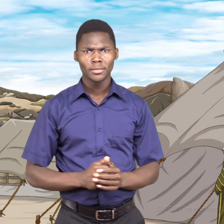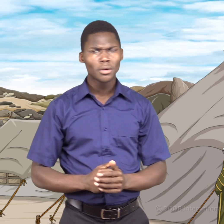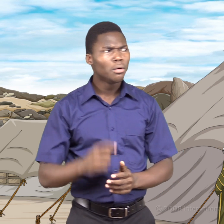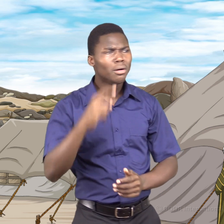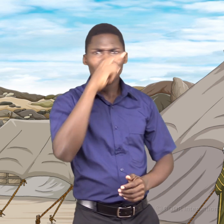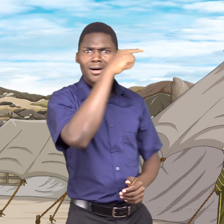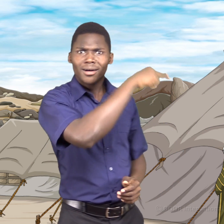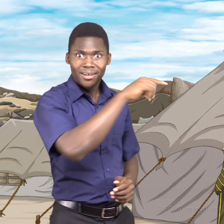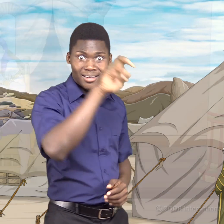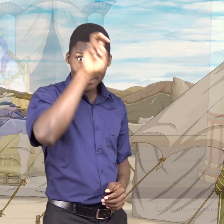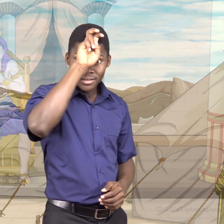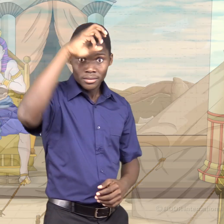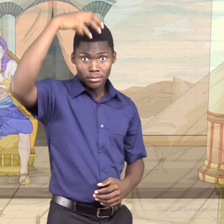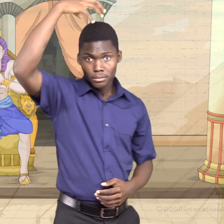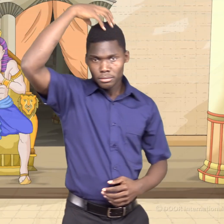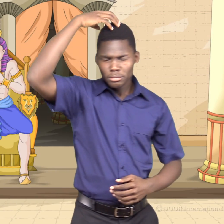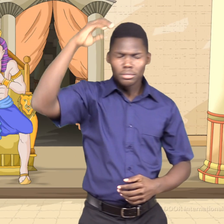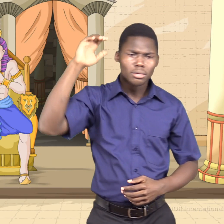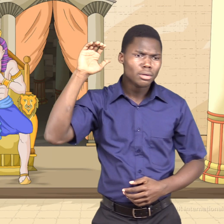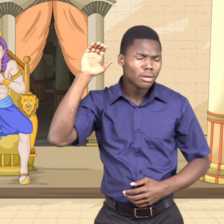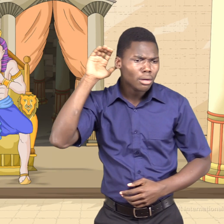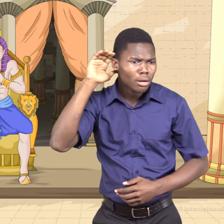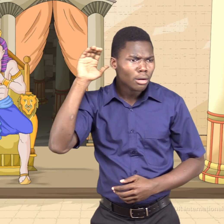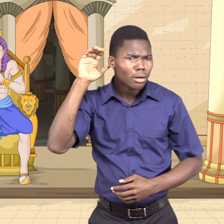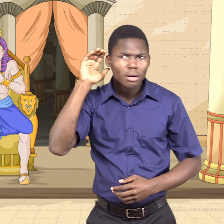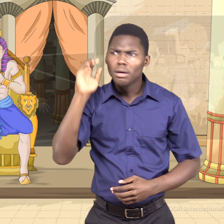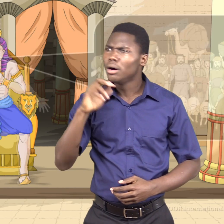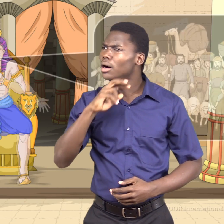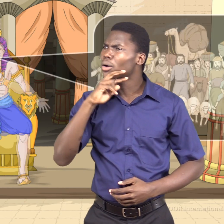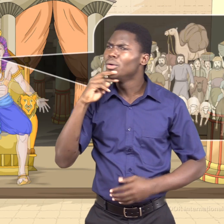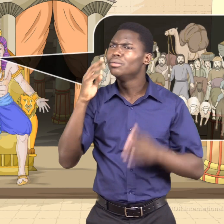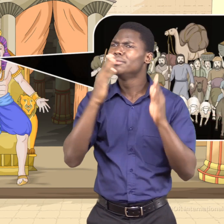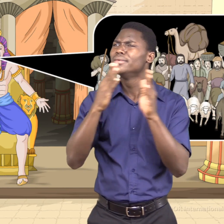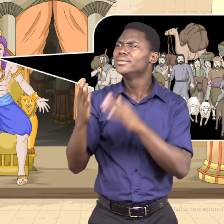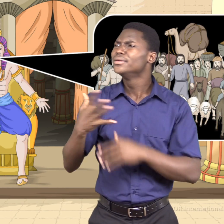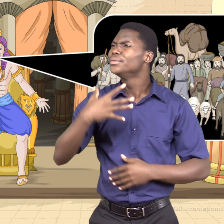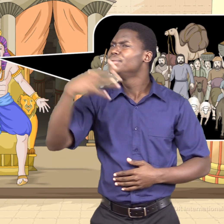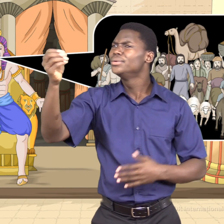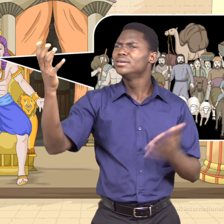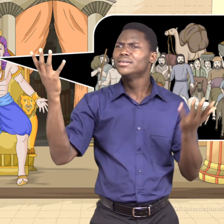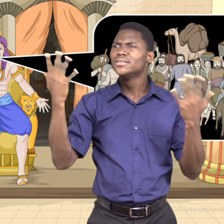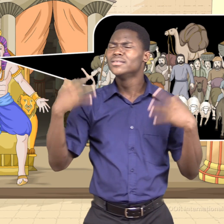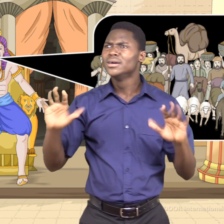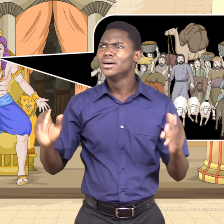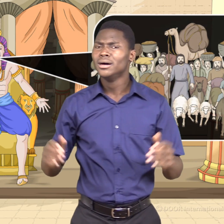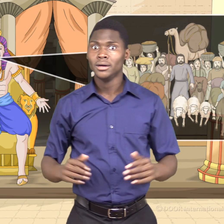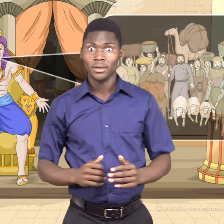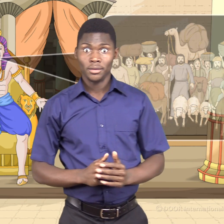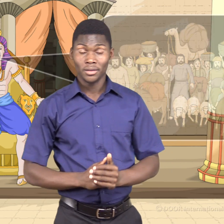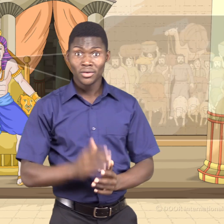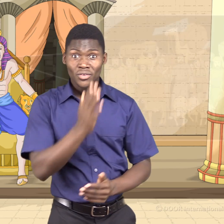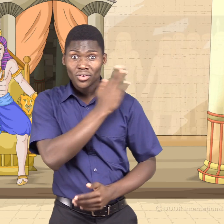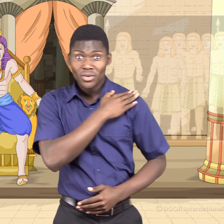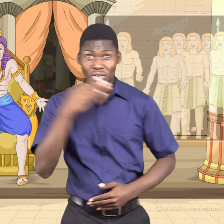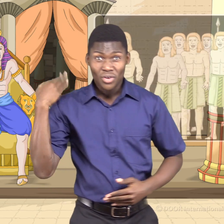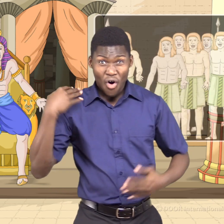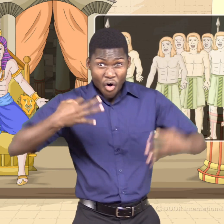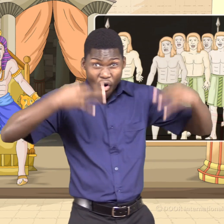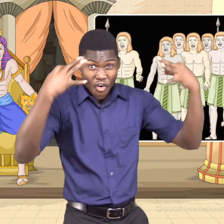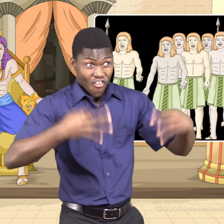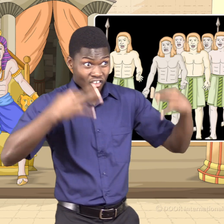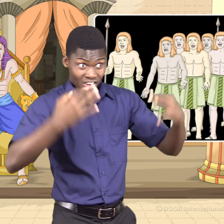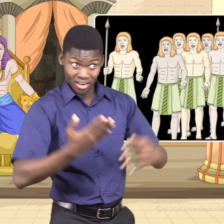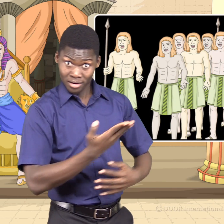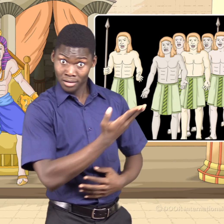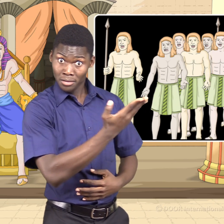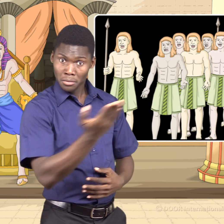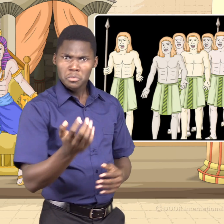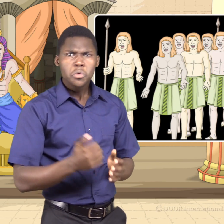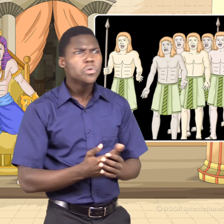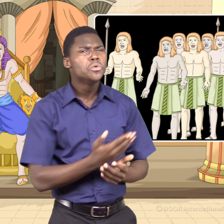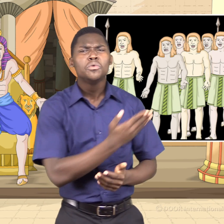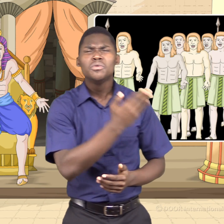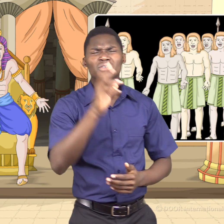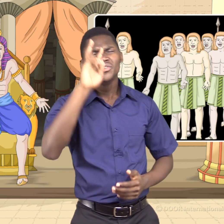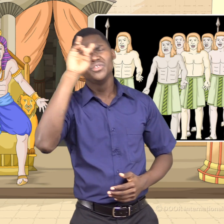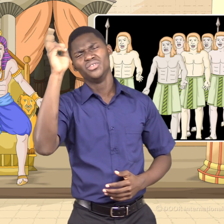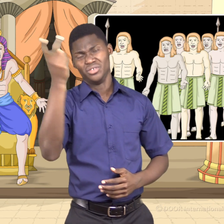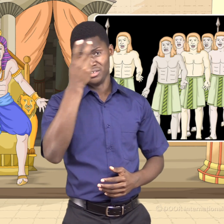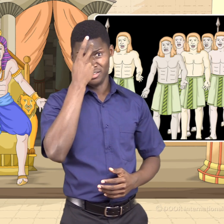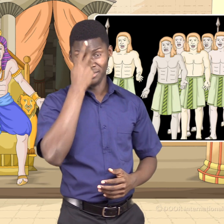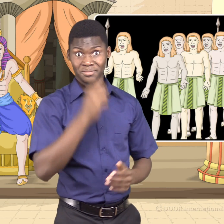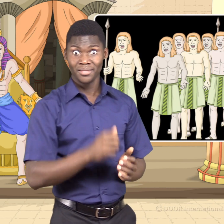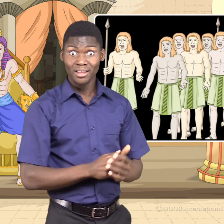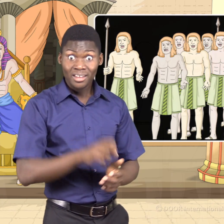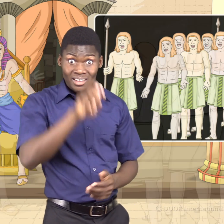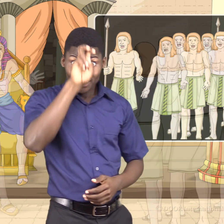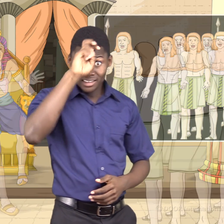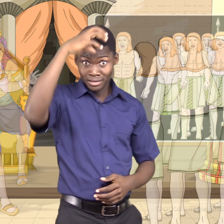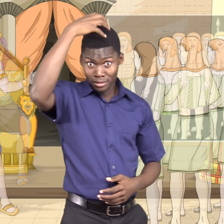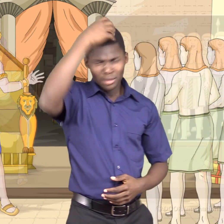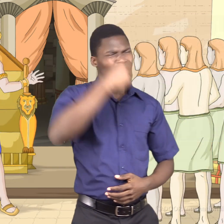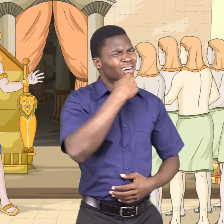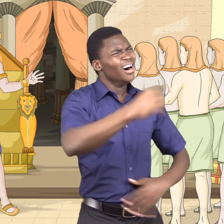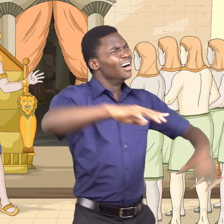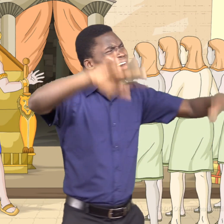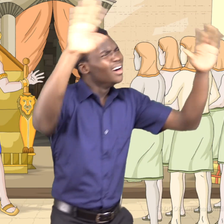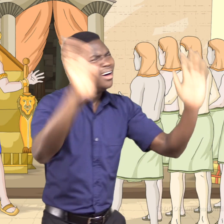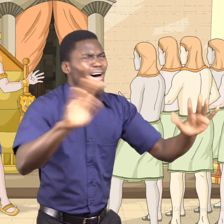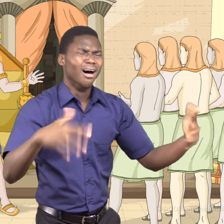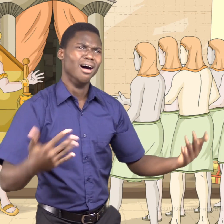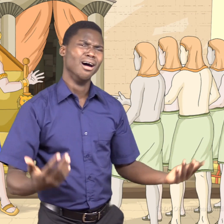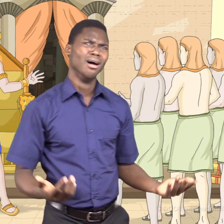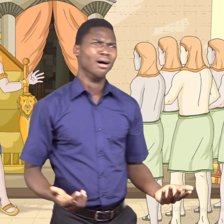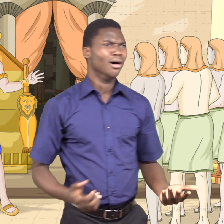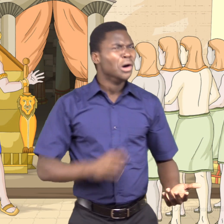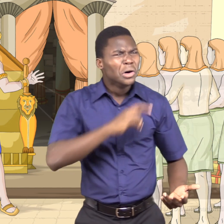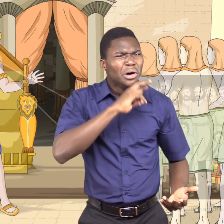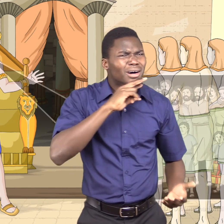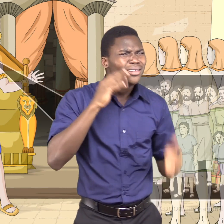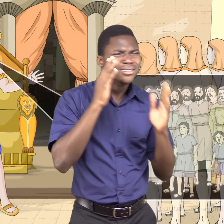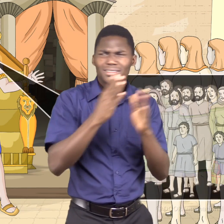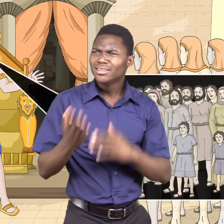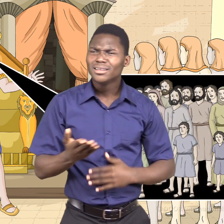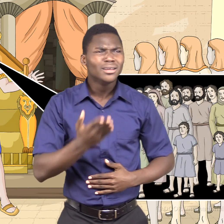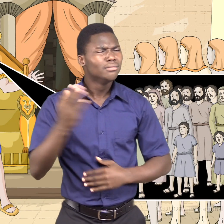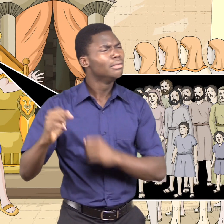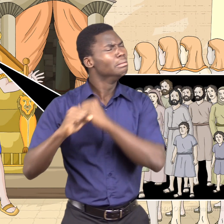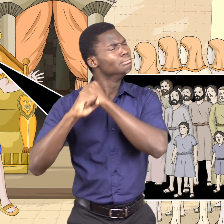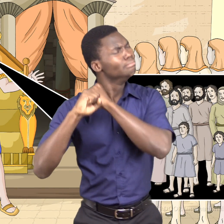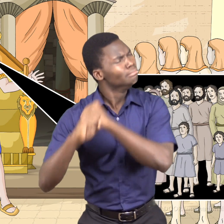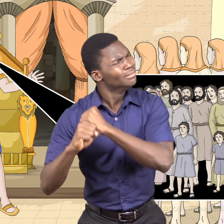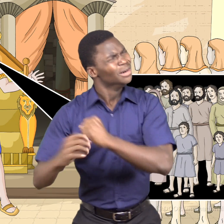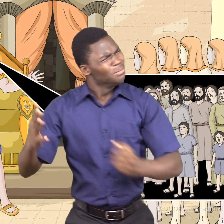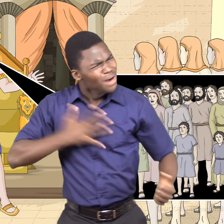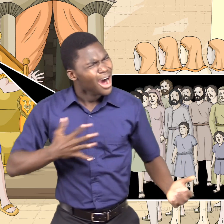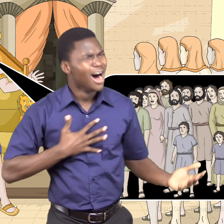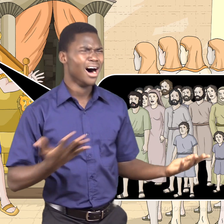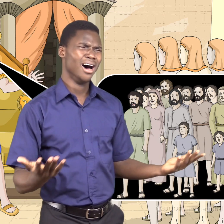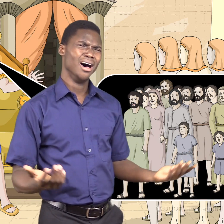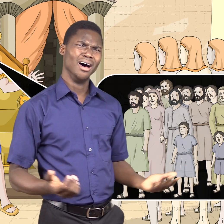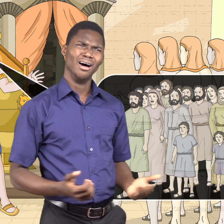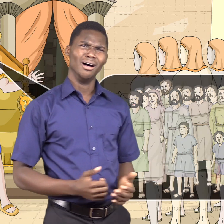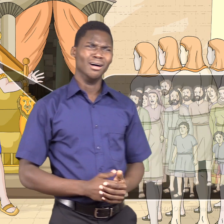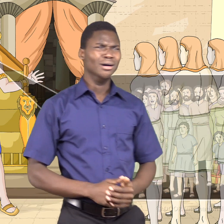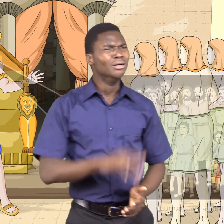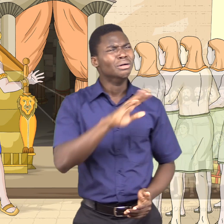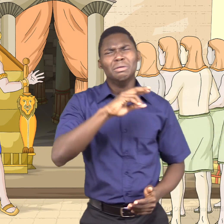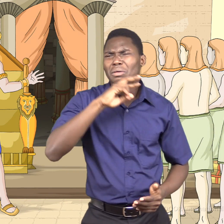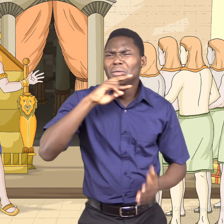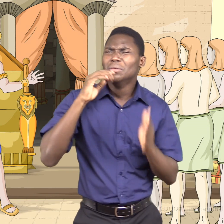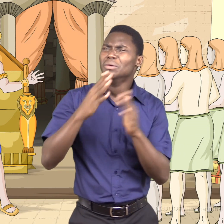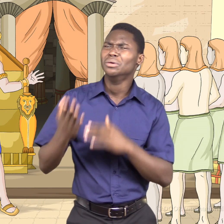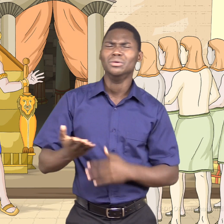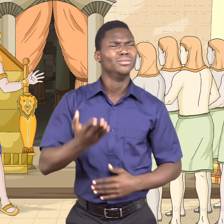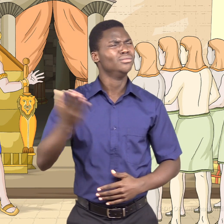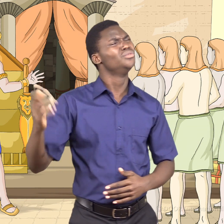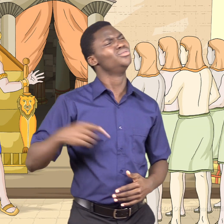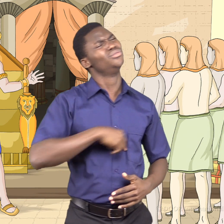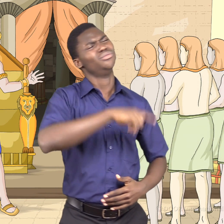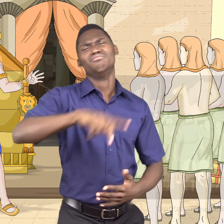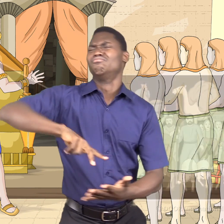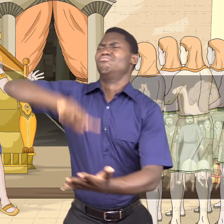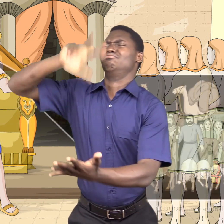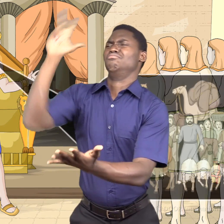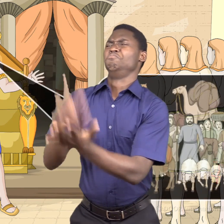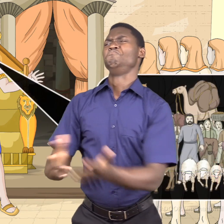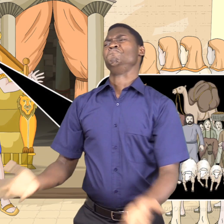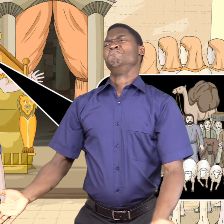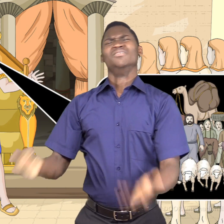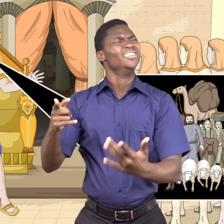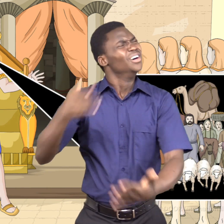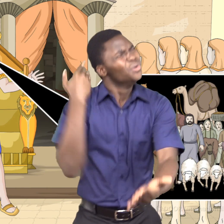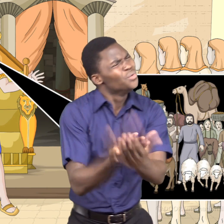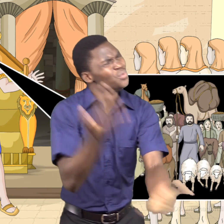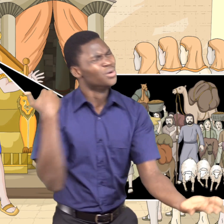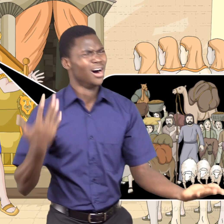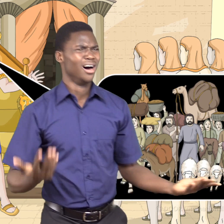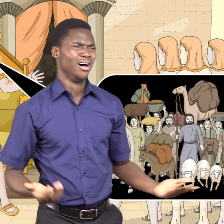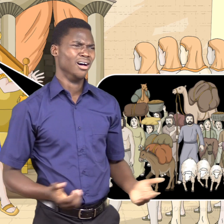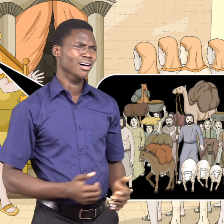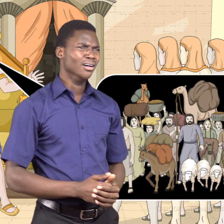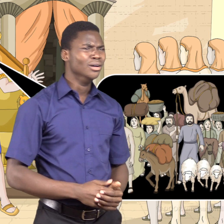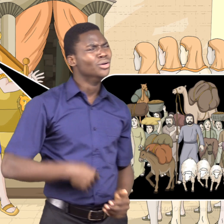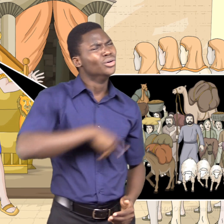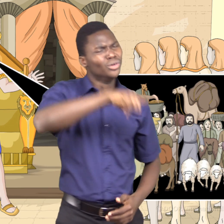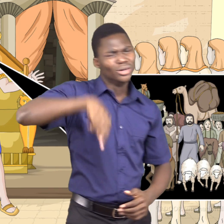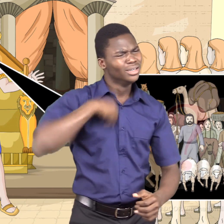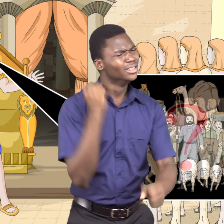When the king of Egypt was told that the people had fled, Pharaoh and his officials changed their minds about them and said, “What have we done?